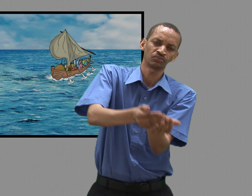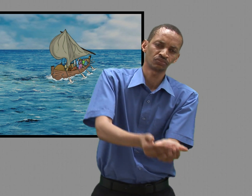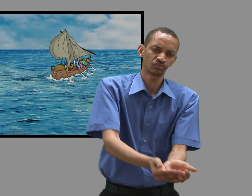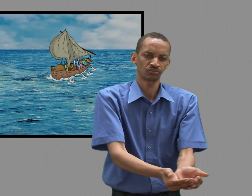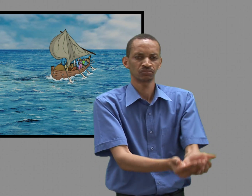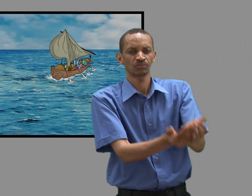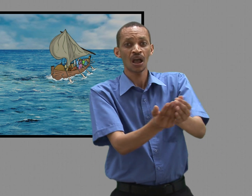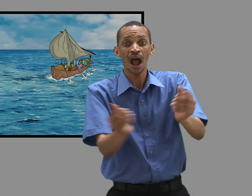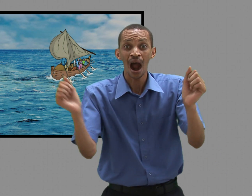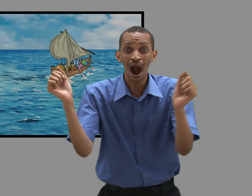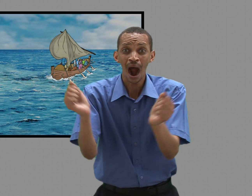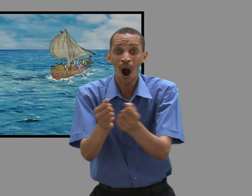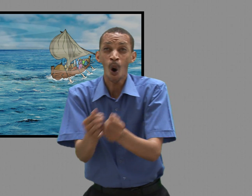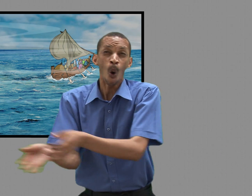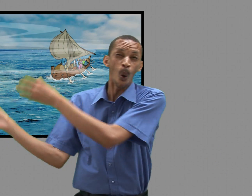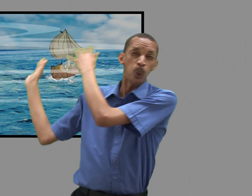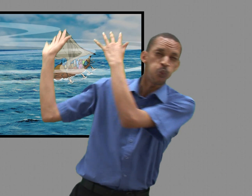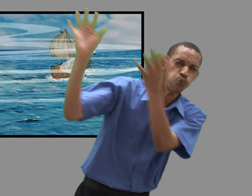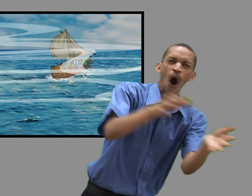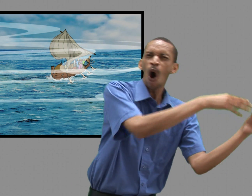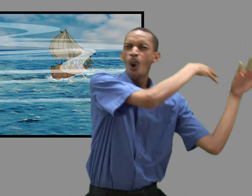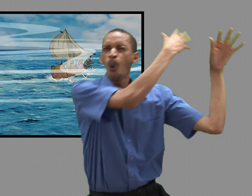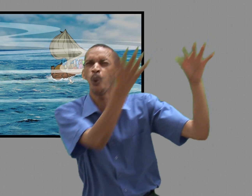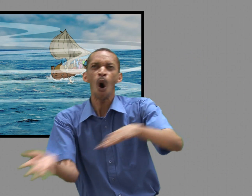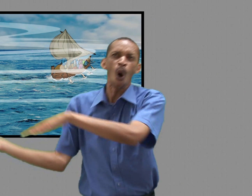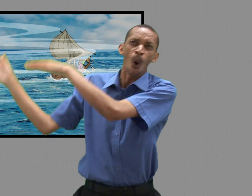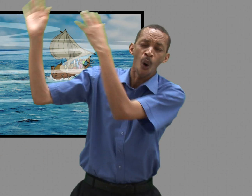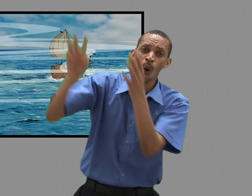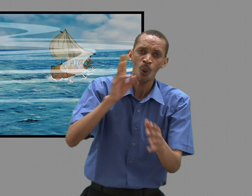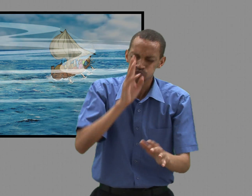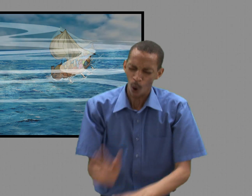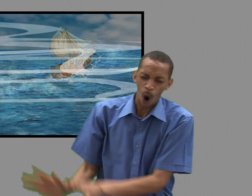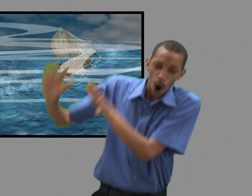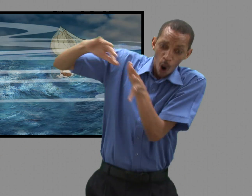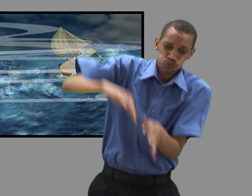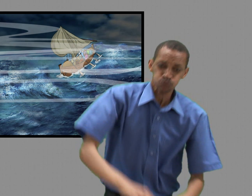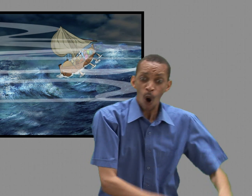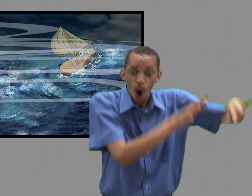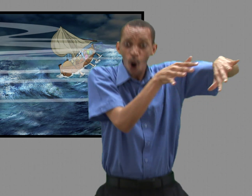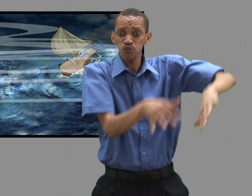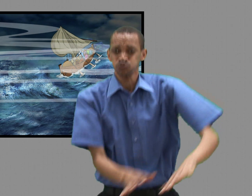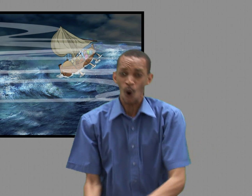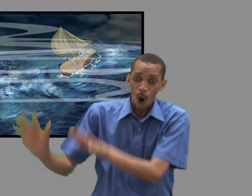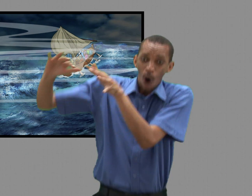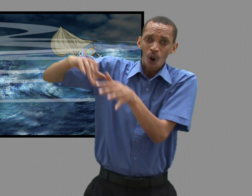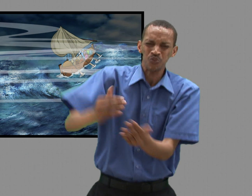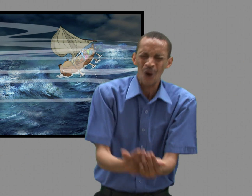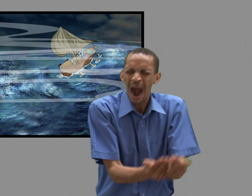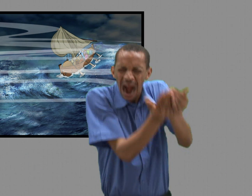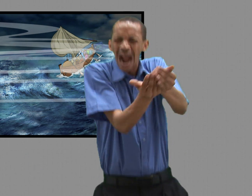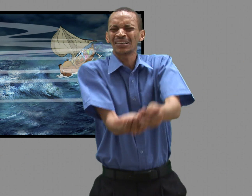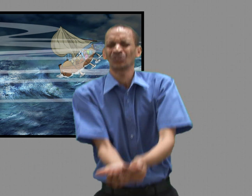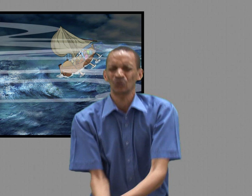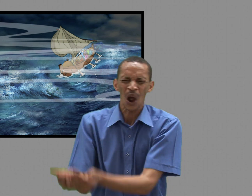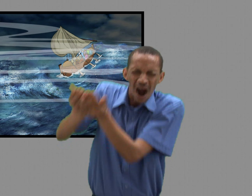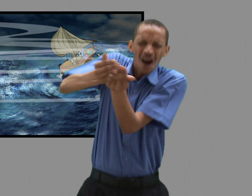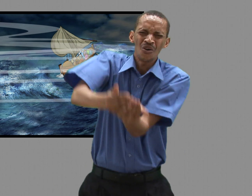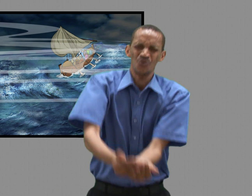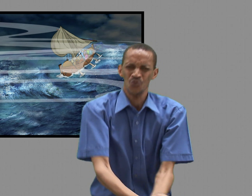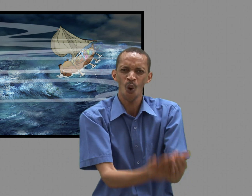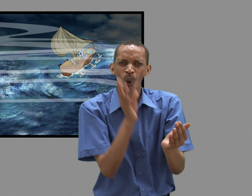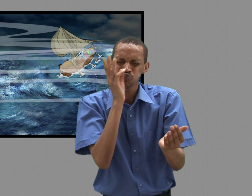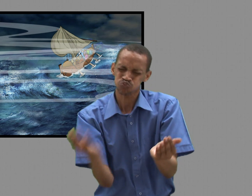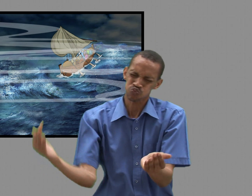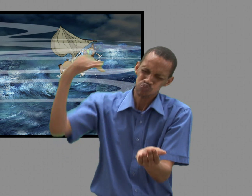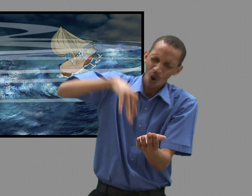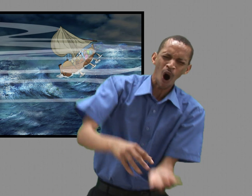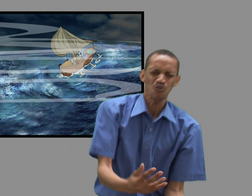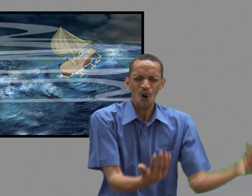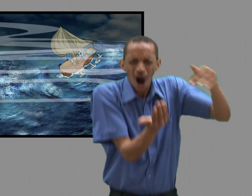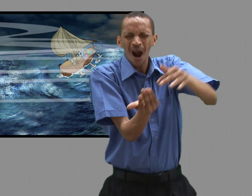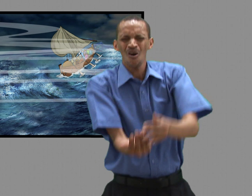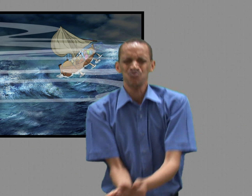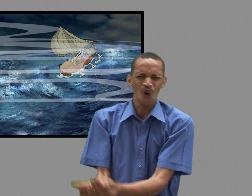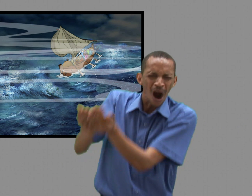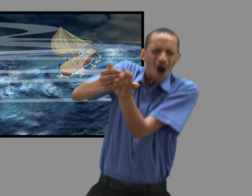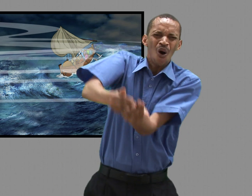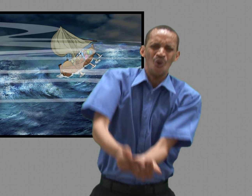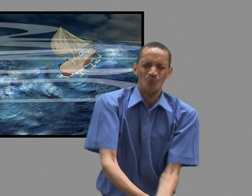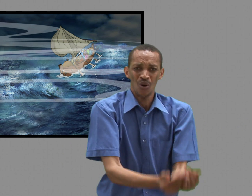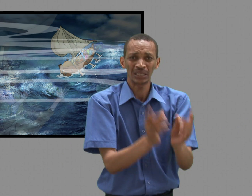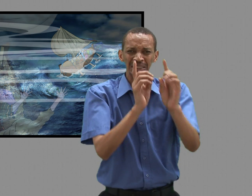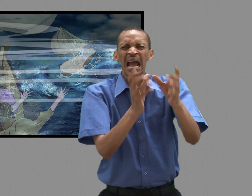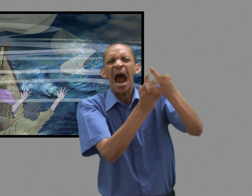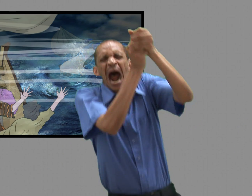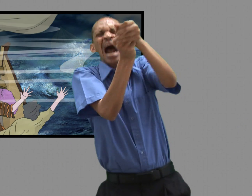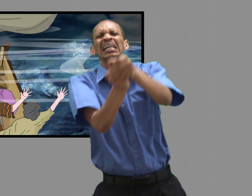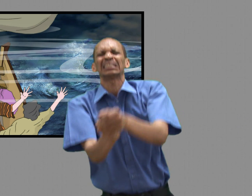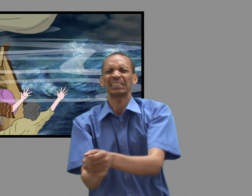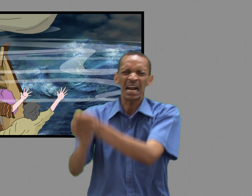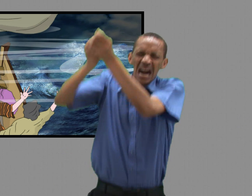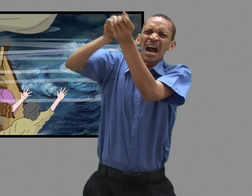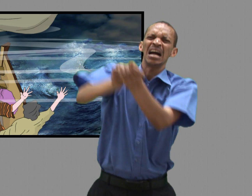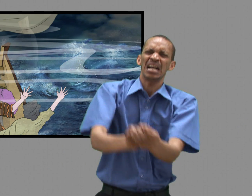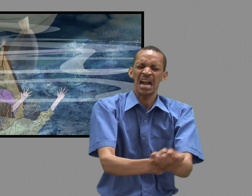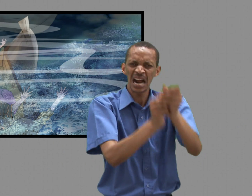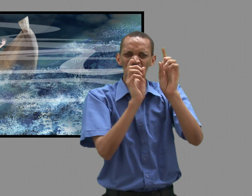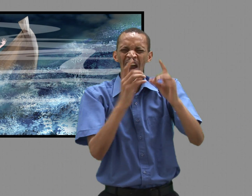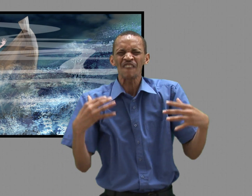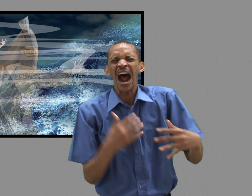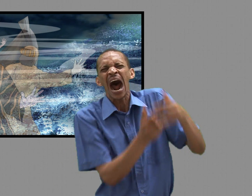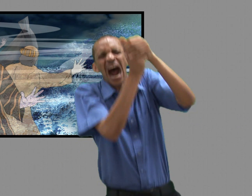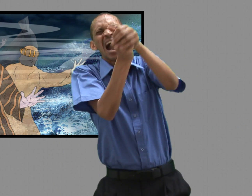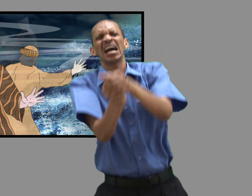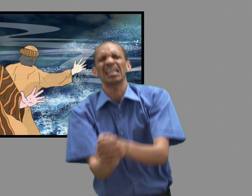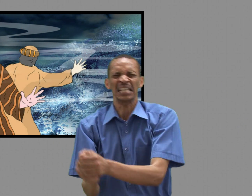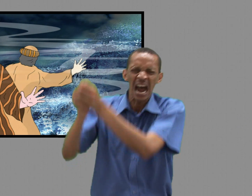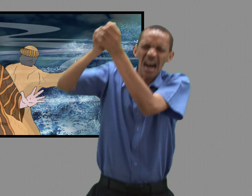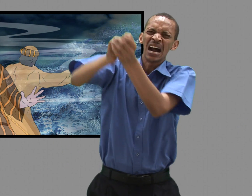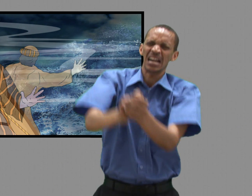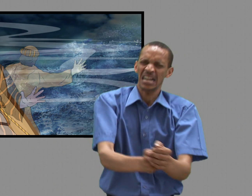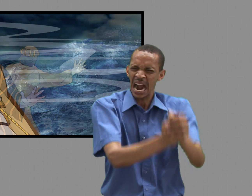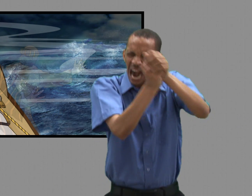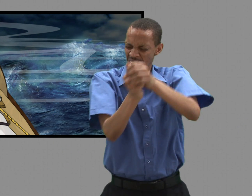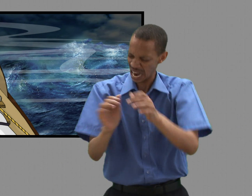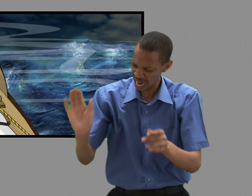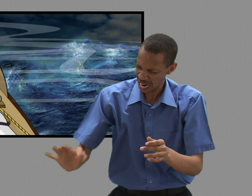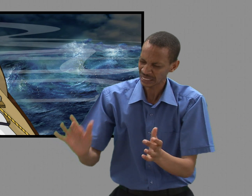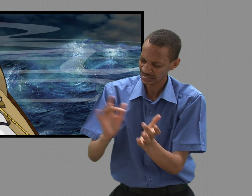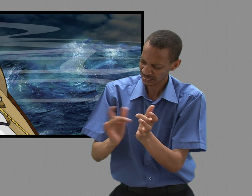Soon a violent windstorm came up, and the waves were breaking over the boat, so that it was being swamped.